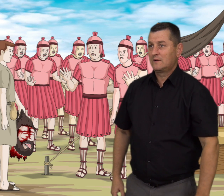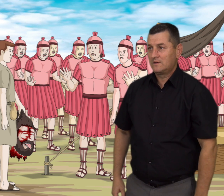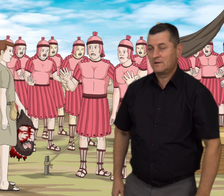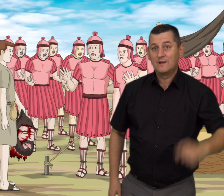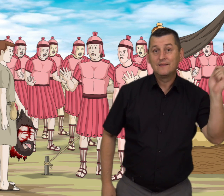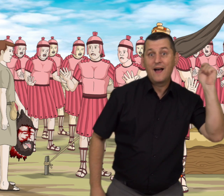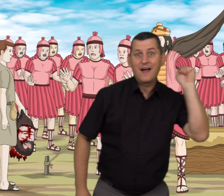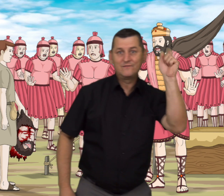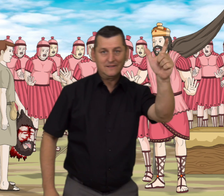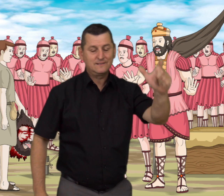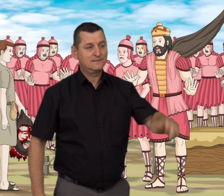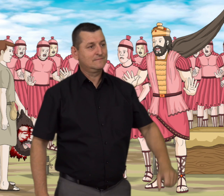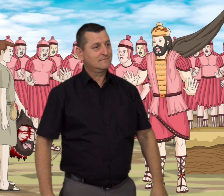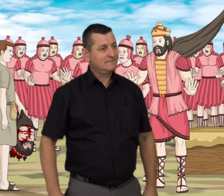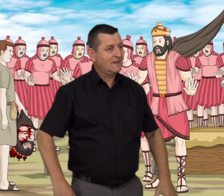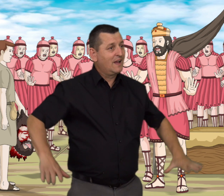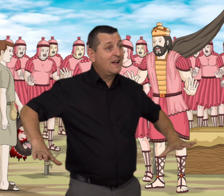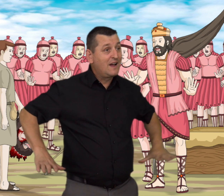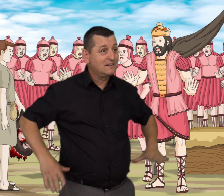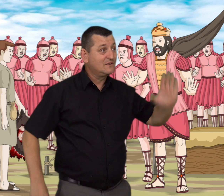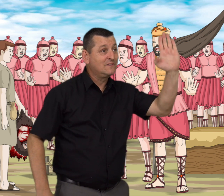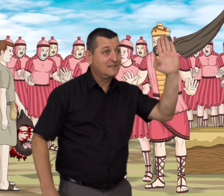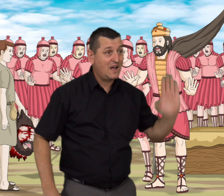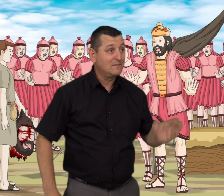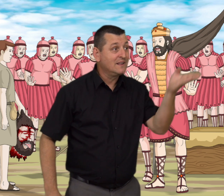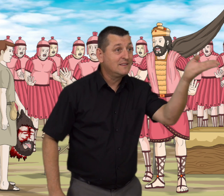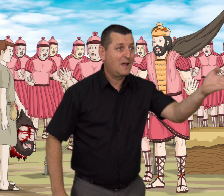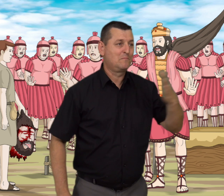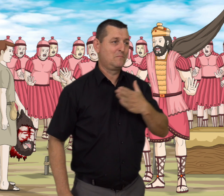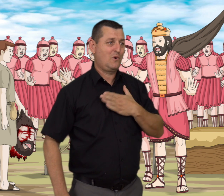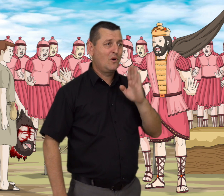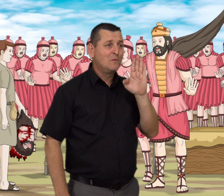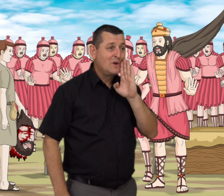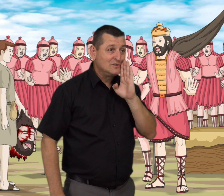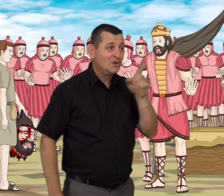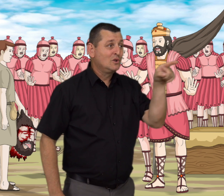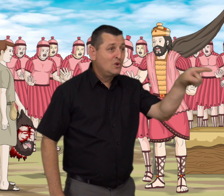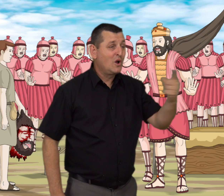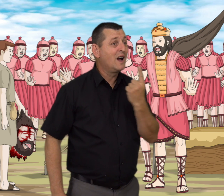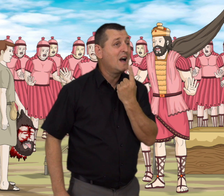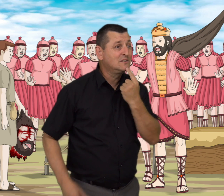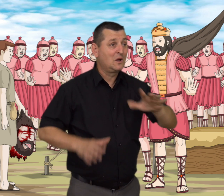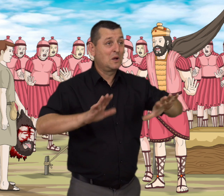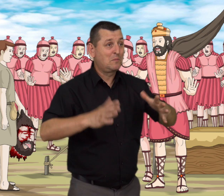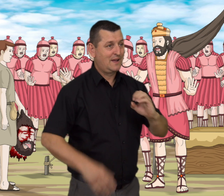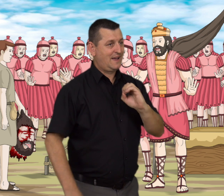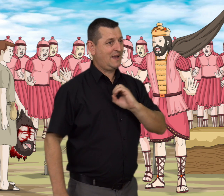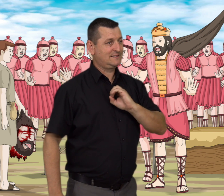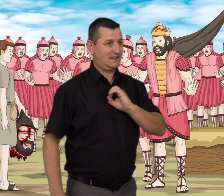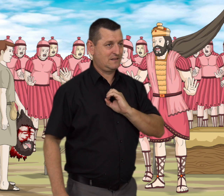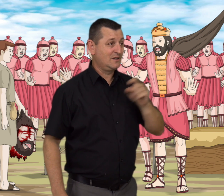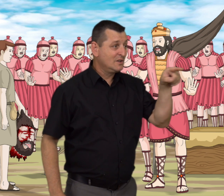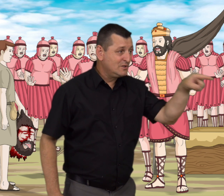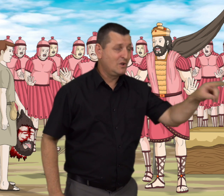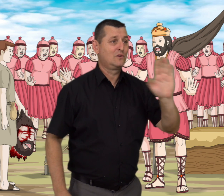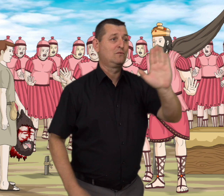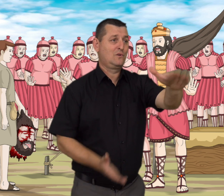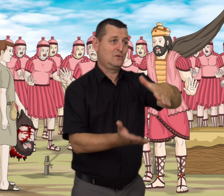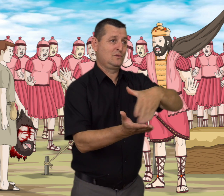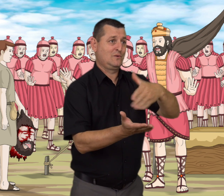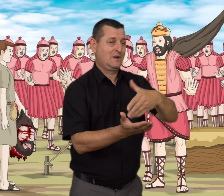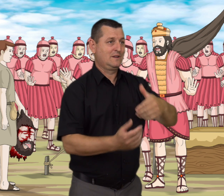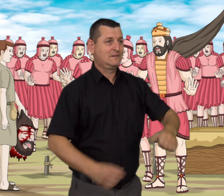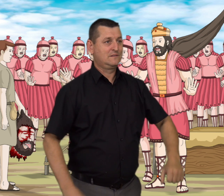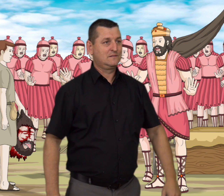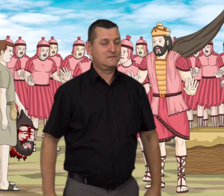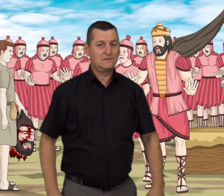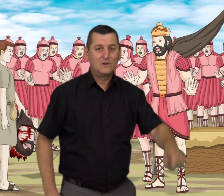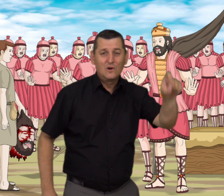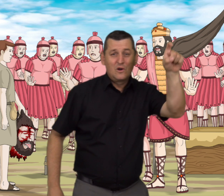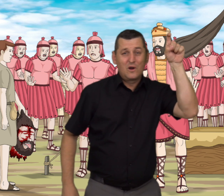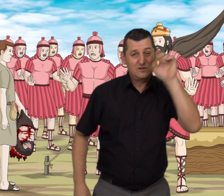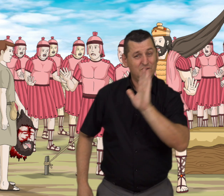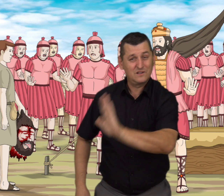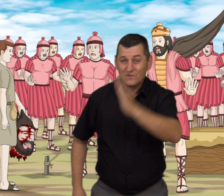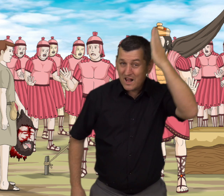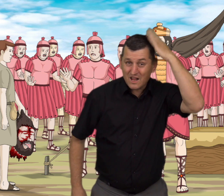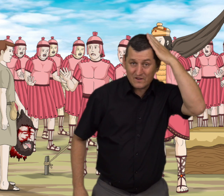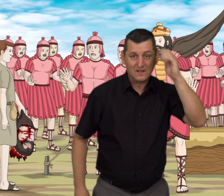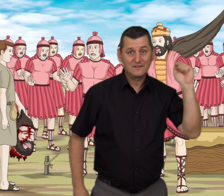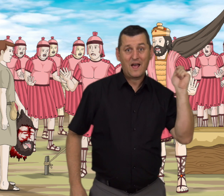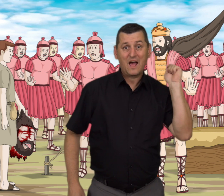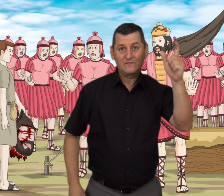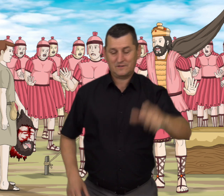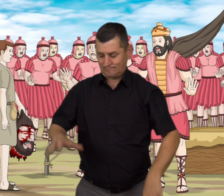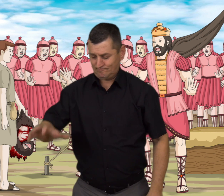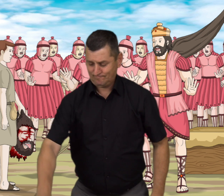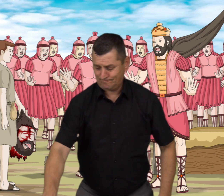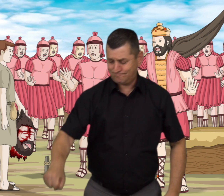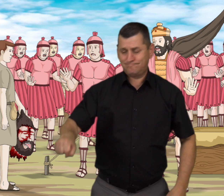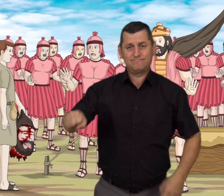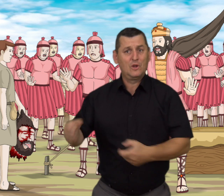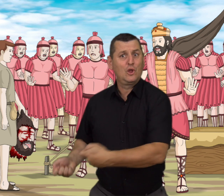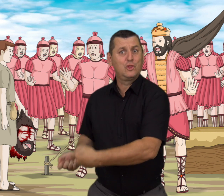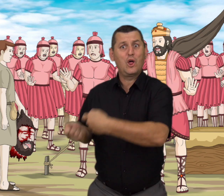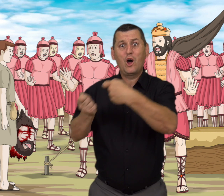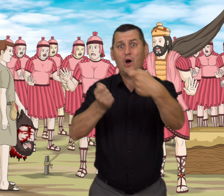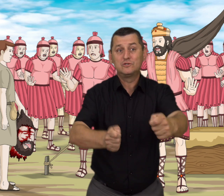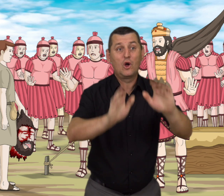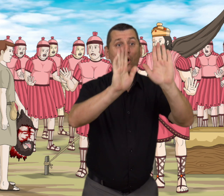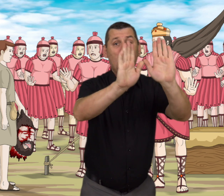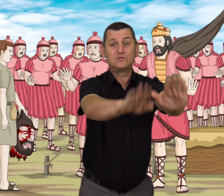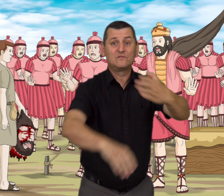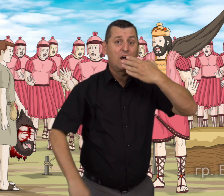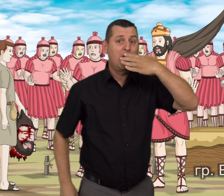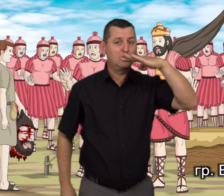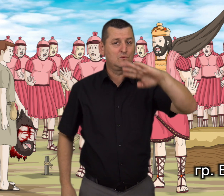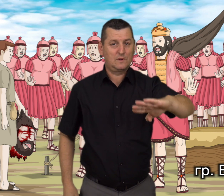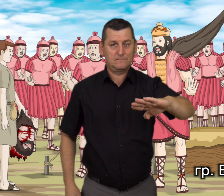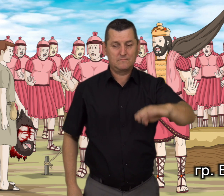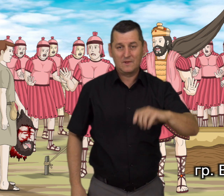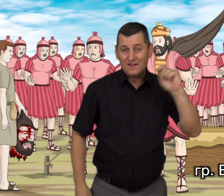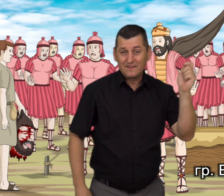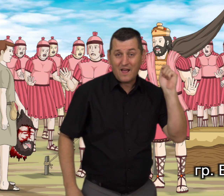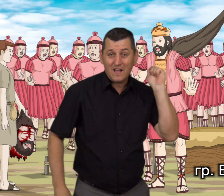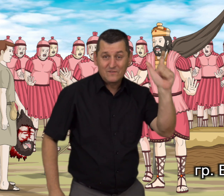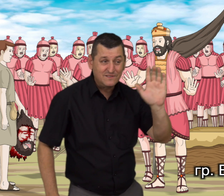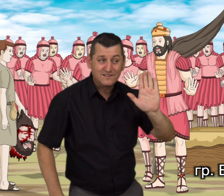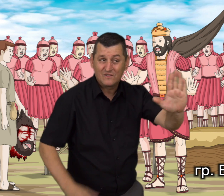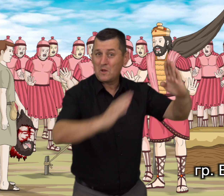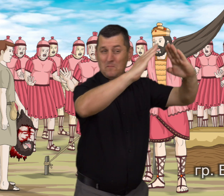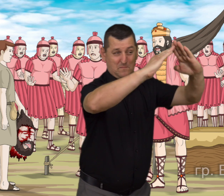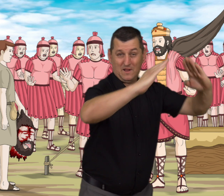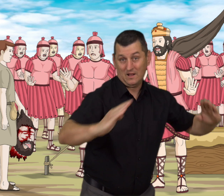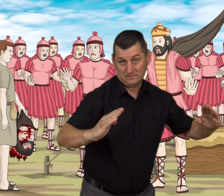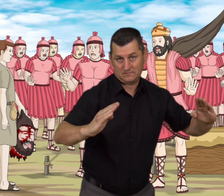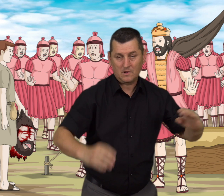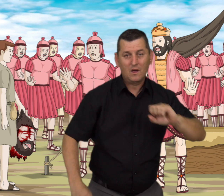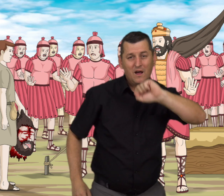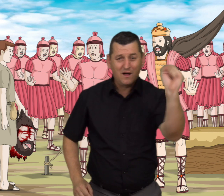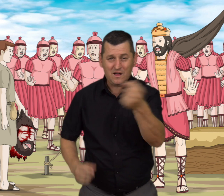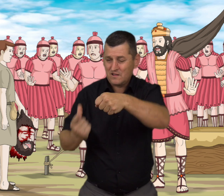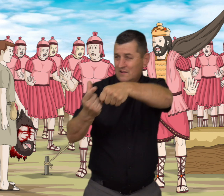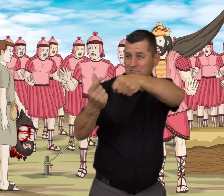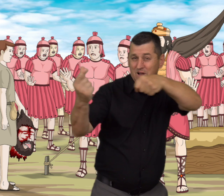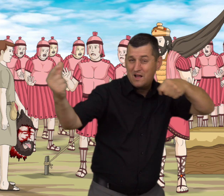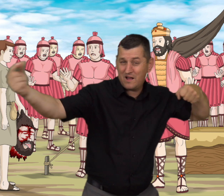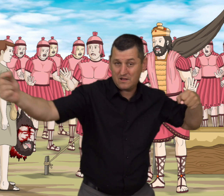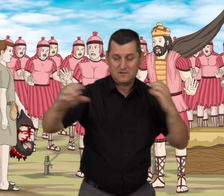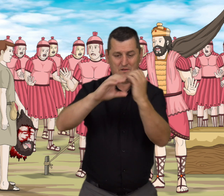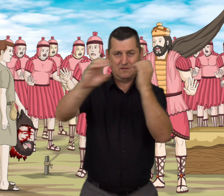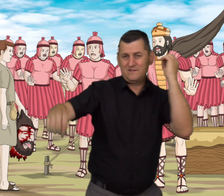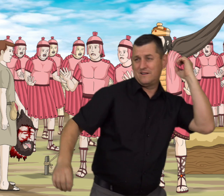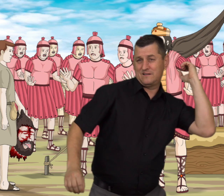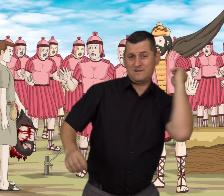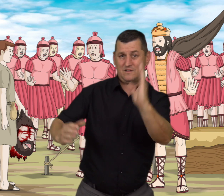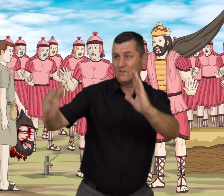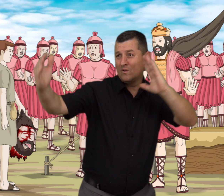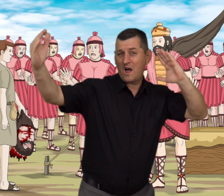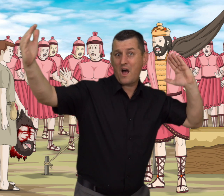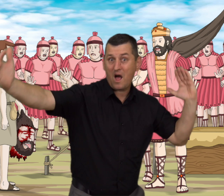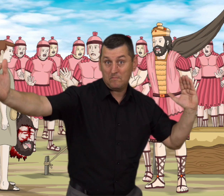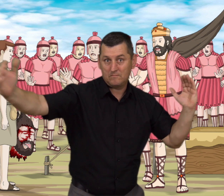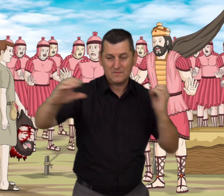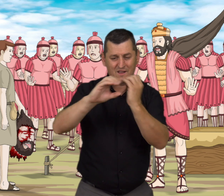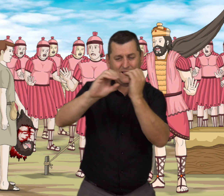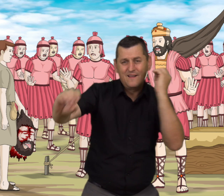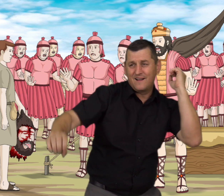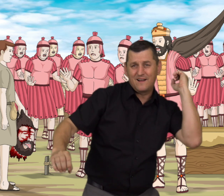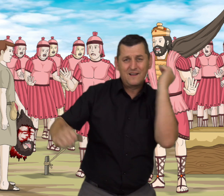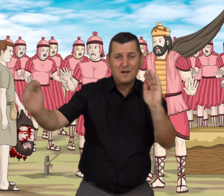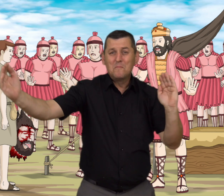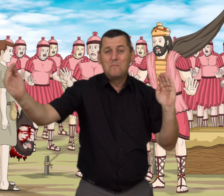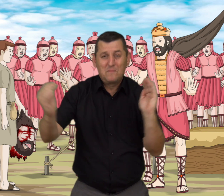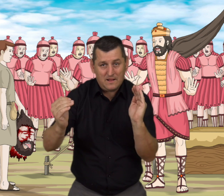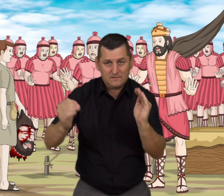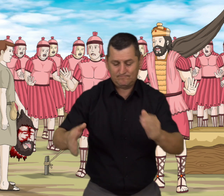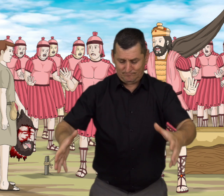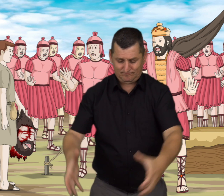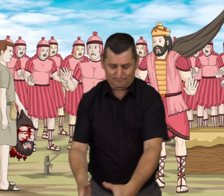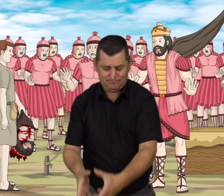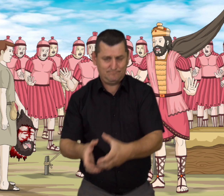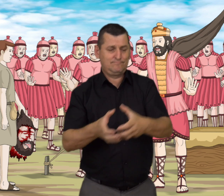“As surely as you live, O king,” Abner replied, “I do not know.” “Find out whose son this young man is!” said the king. So when David returned from killing the Philistine, still holding his head in his hand, Abner took him and brought him before Saul.